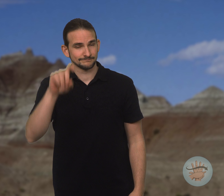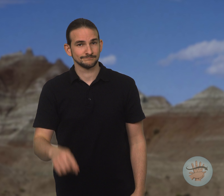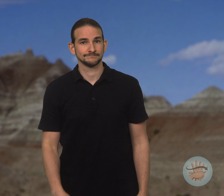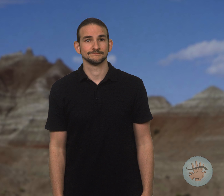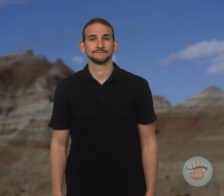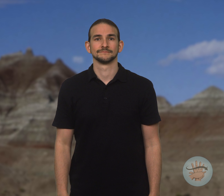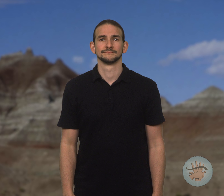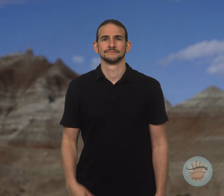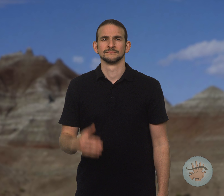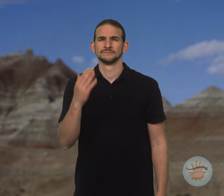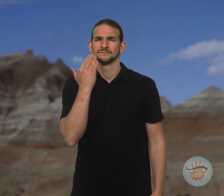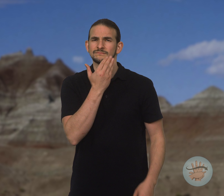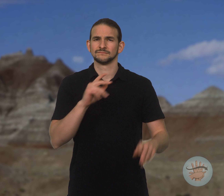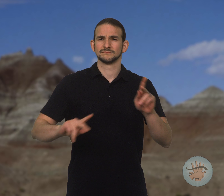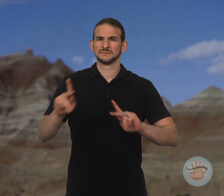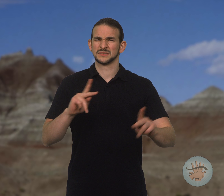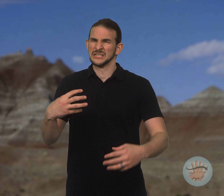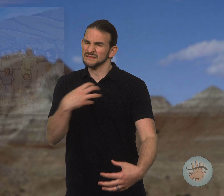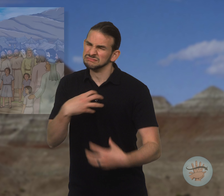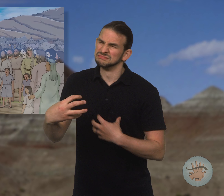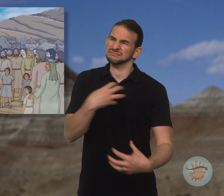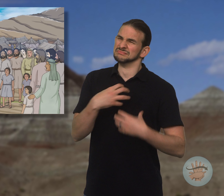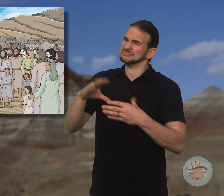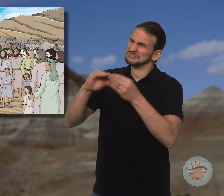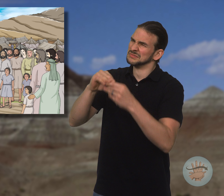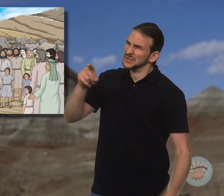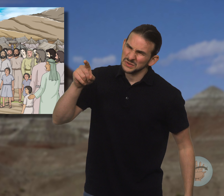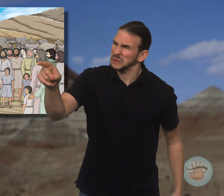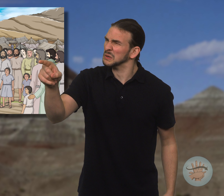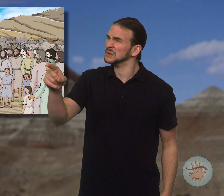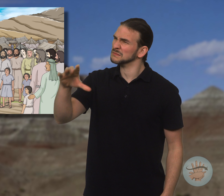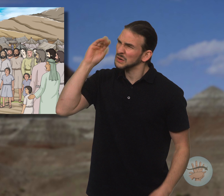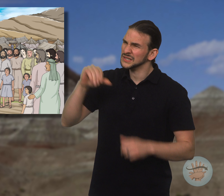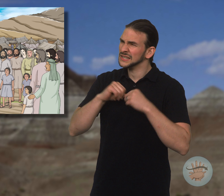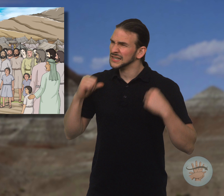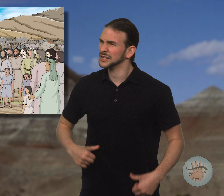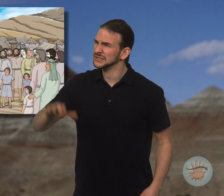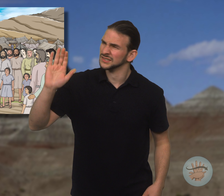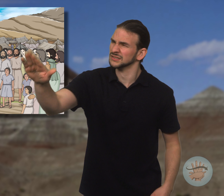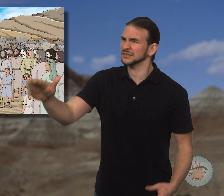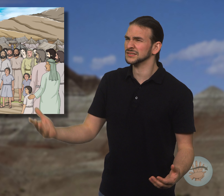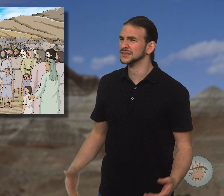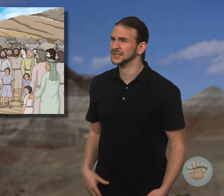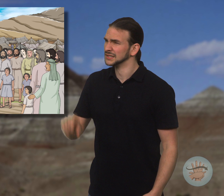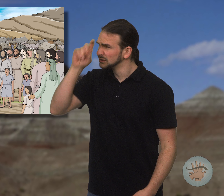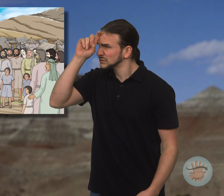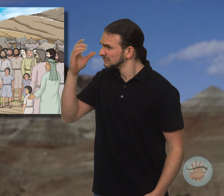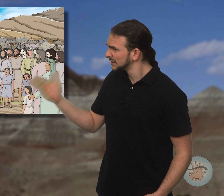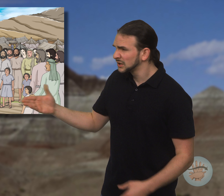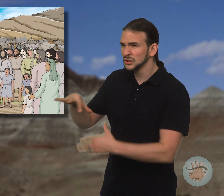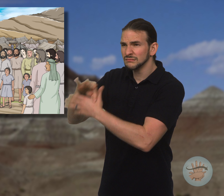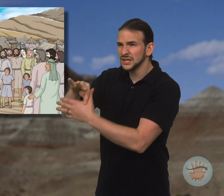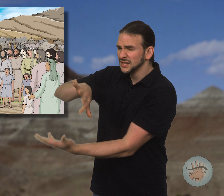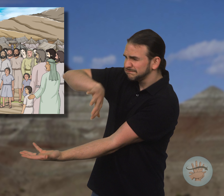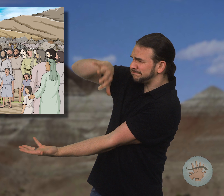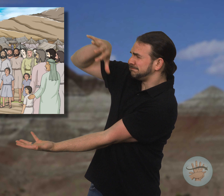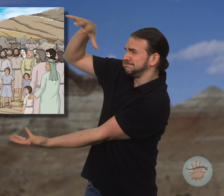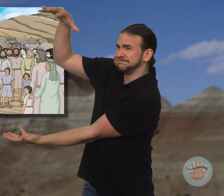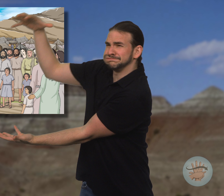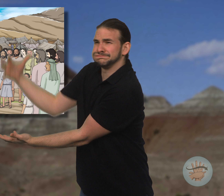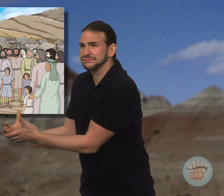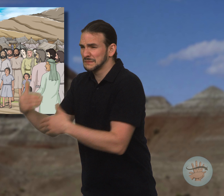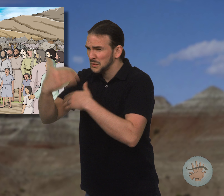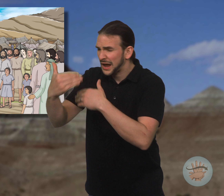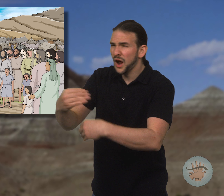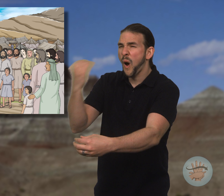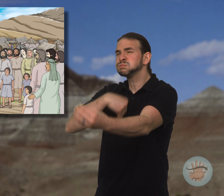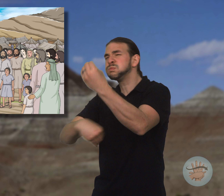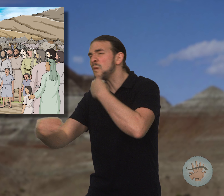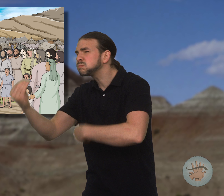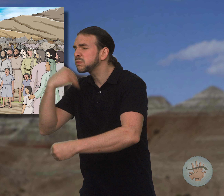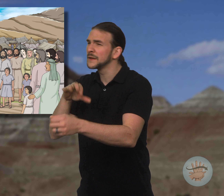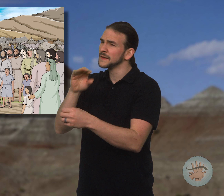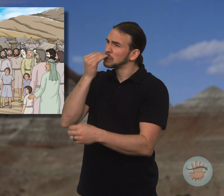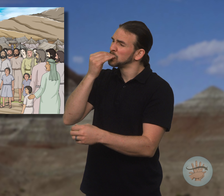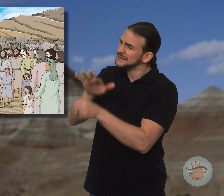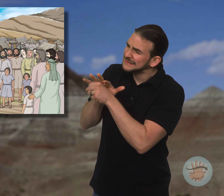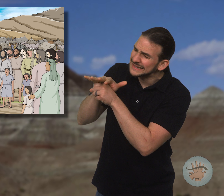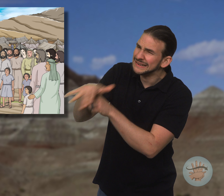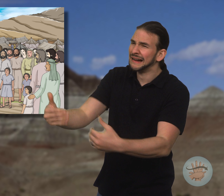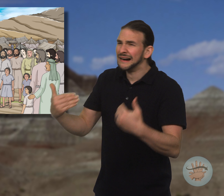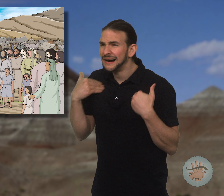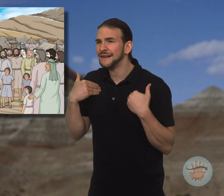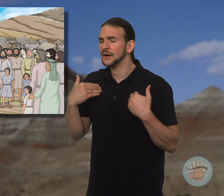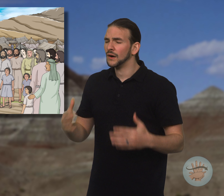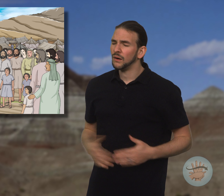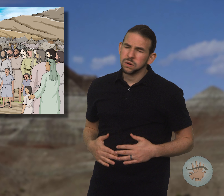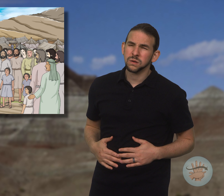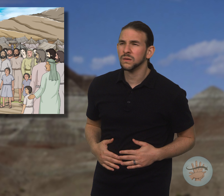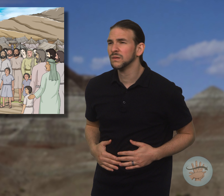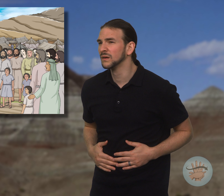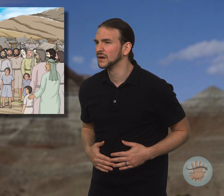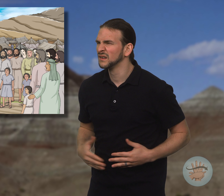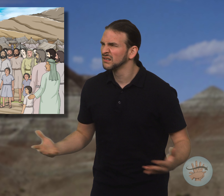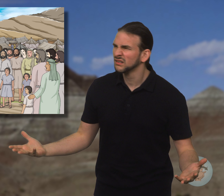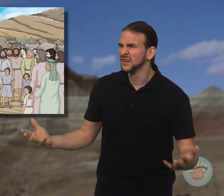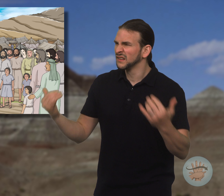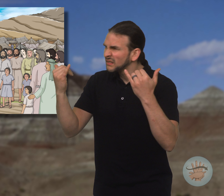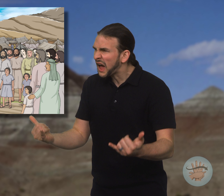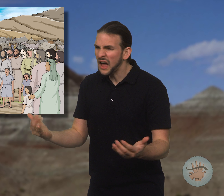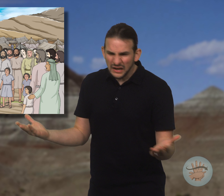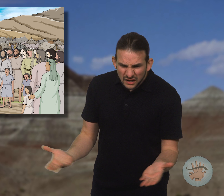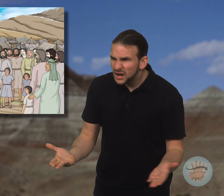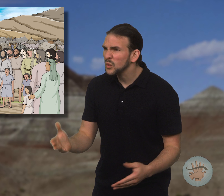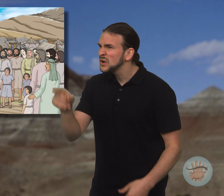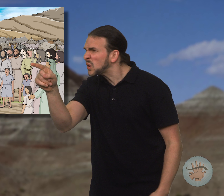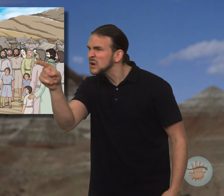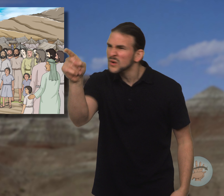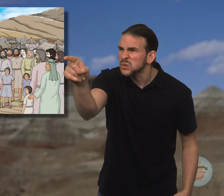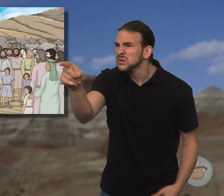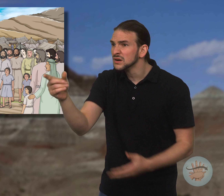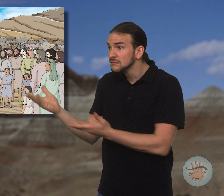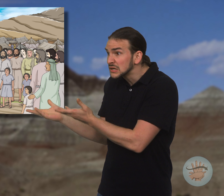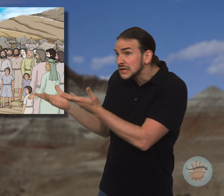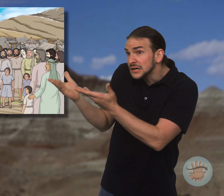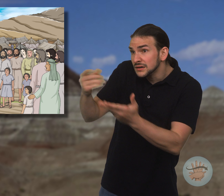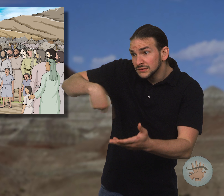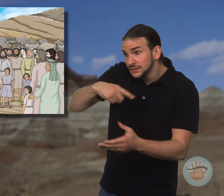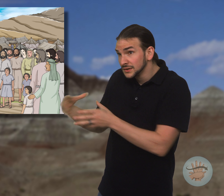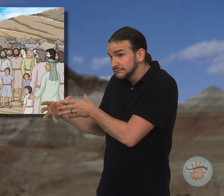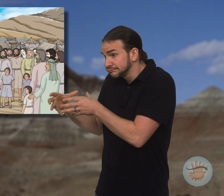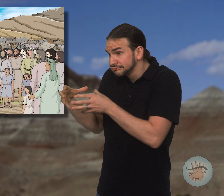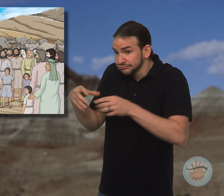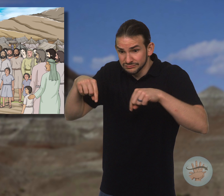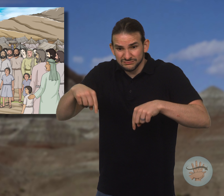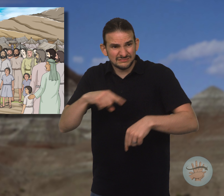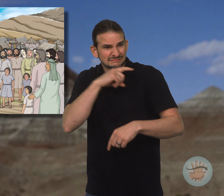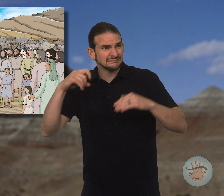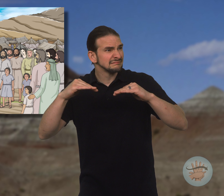And there in the desert they all grumbled against Moses and Aaron. “If only we had died by the LORD’s hand in the land of Egypt!” they said.